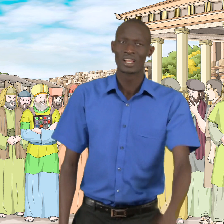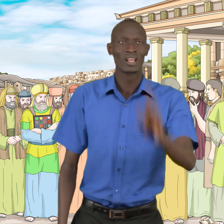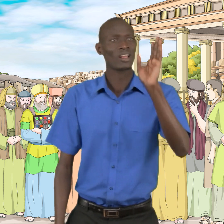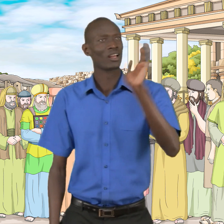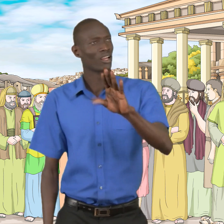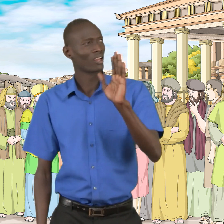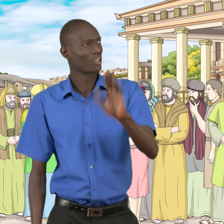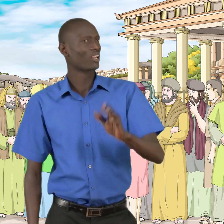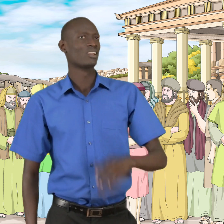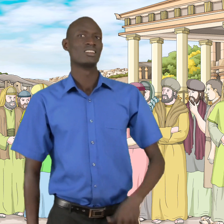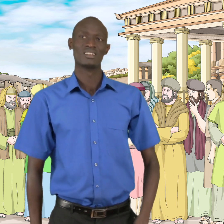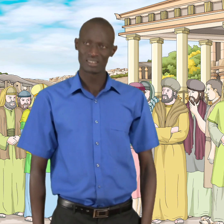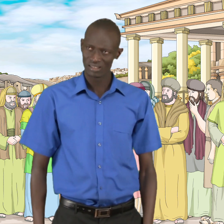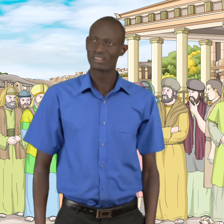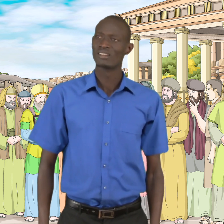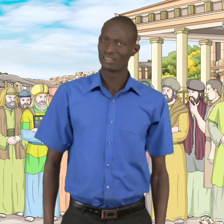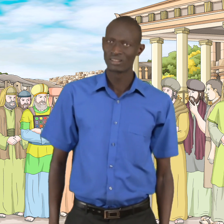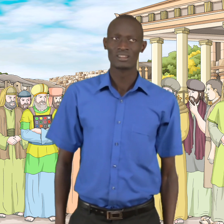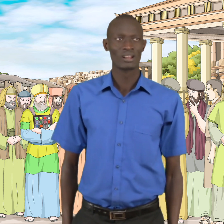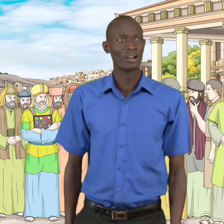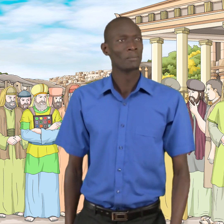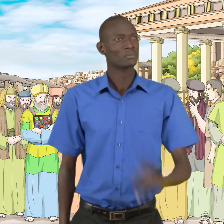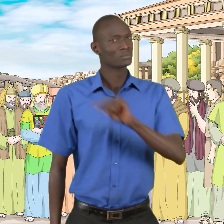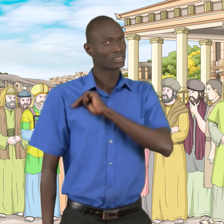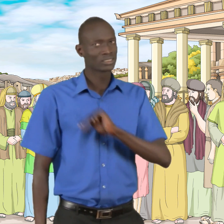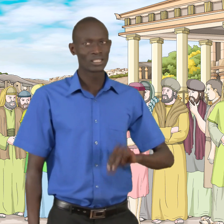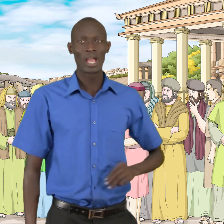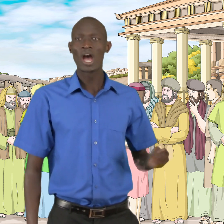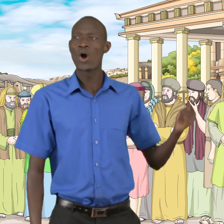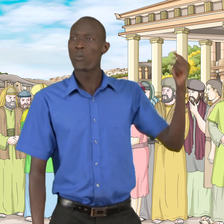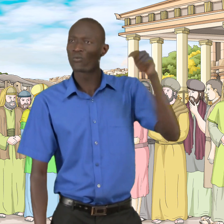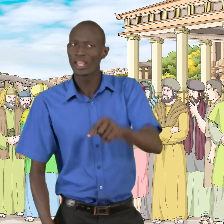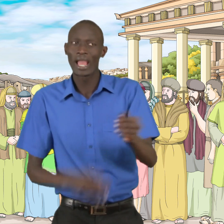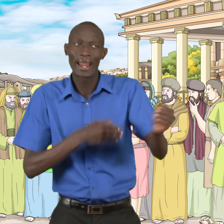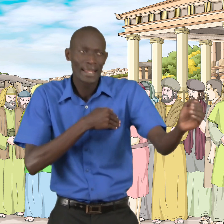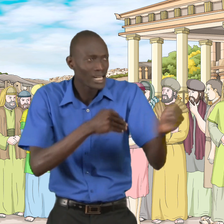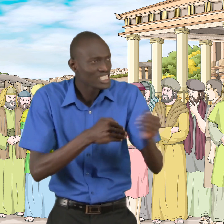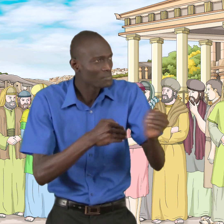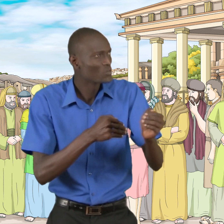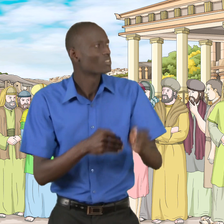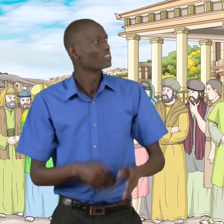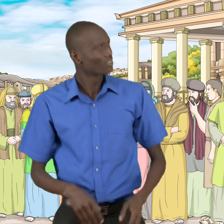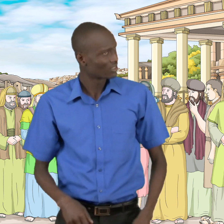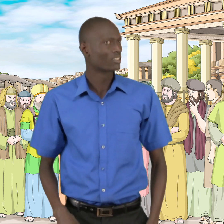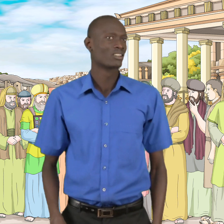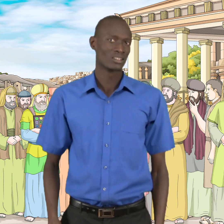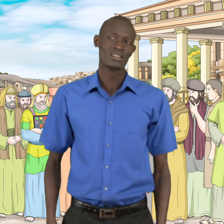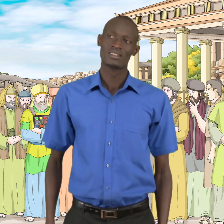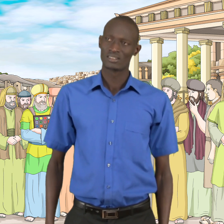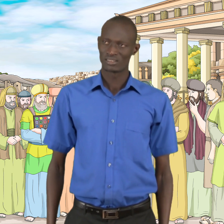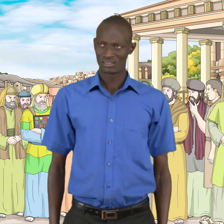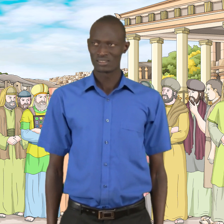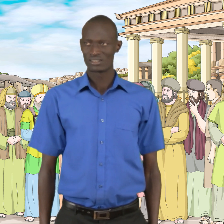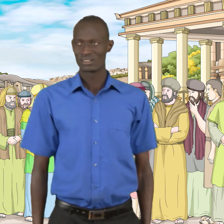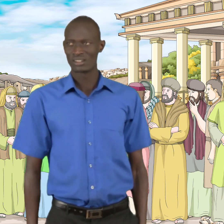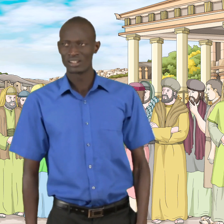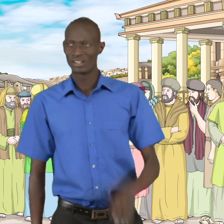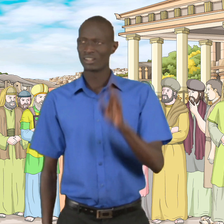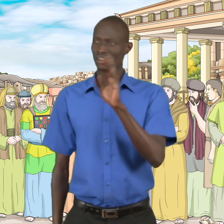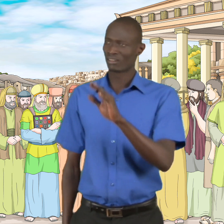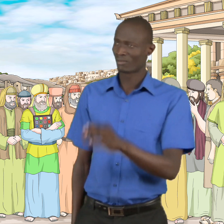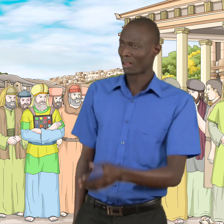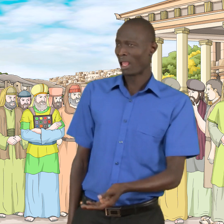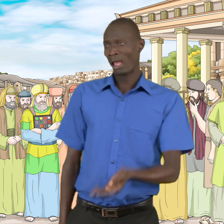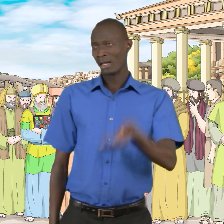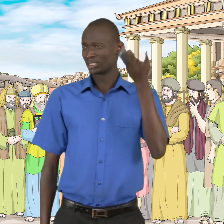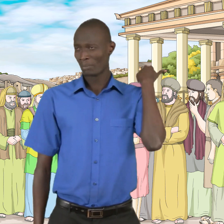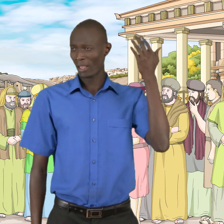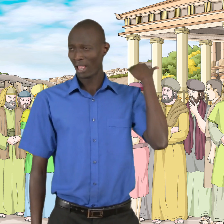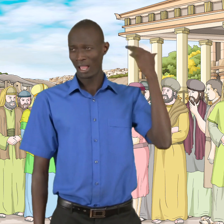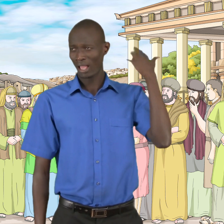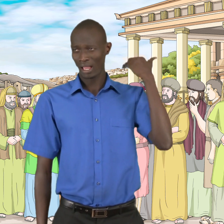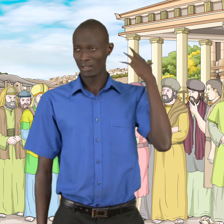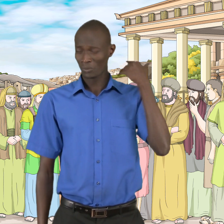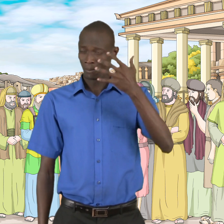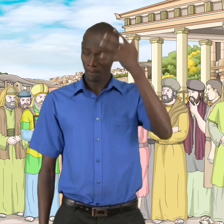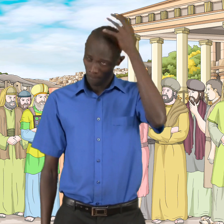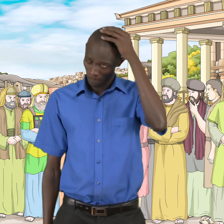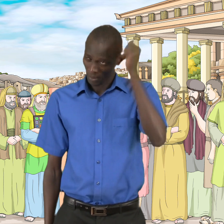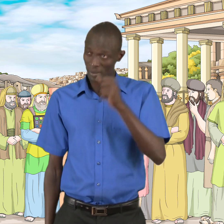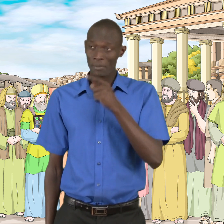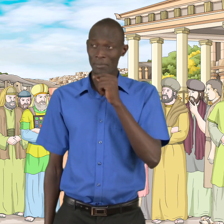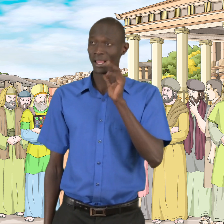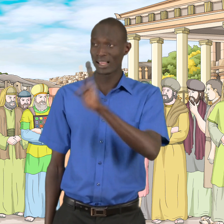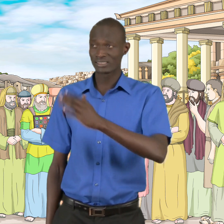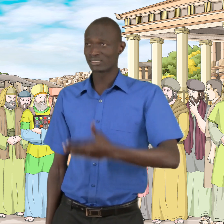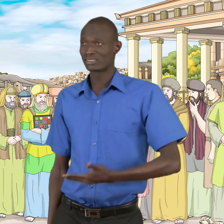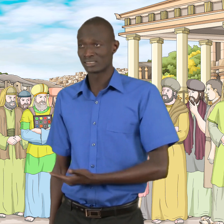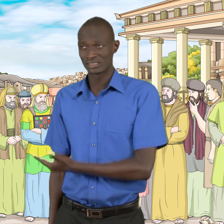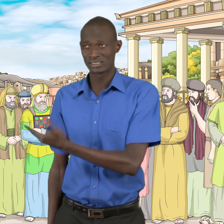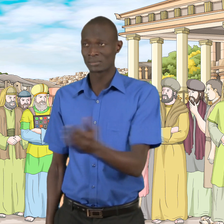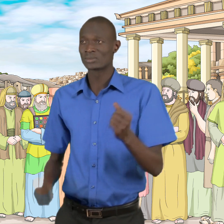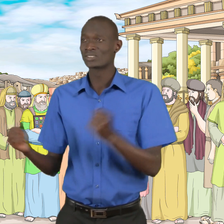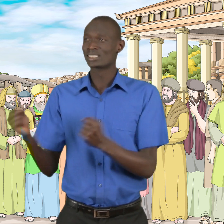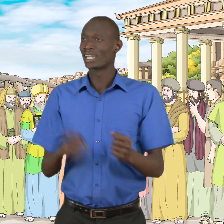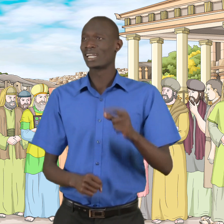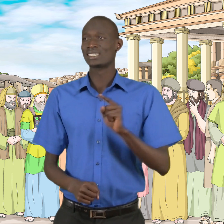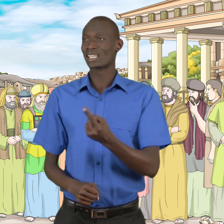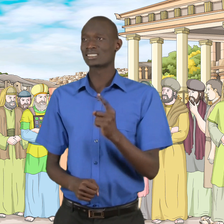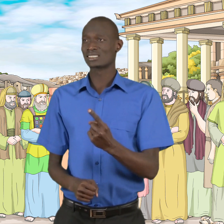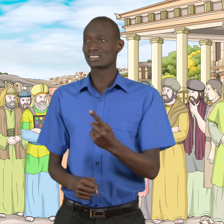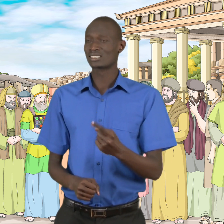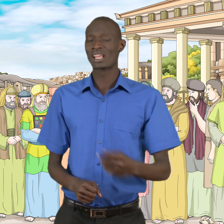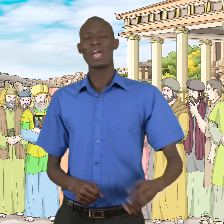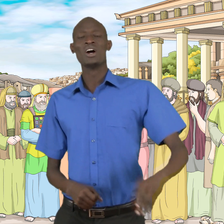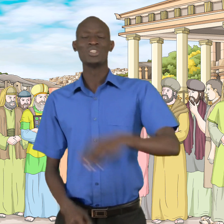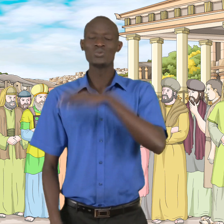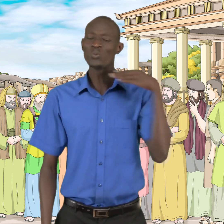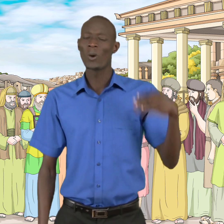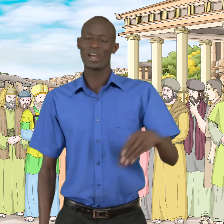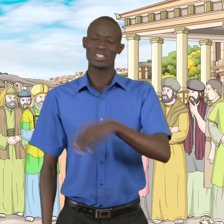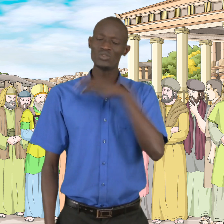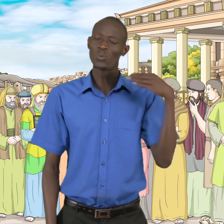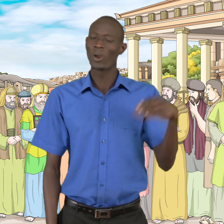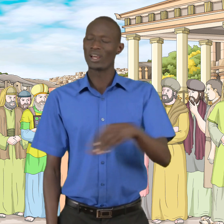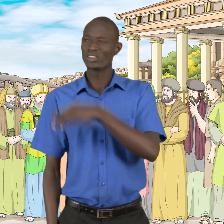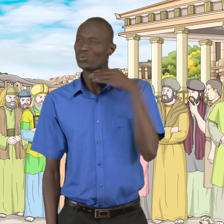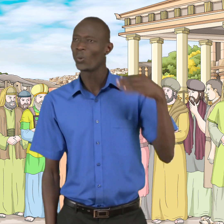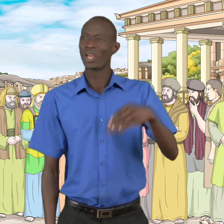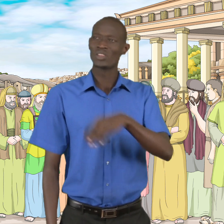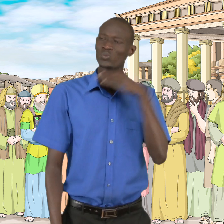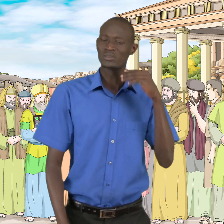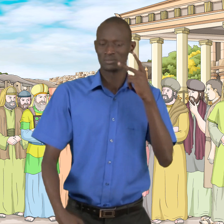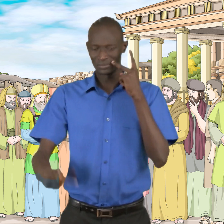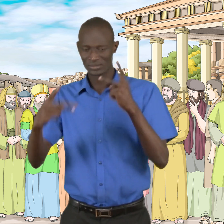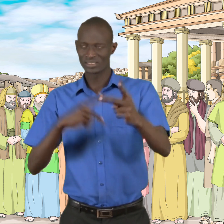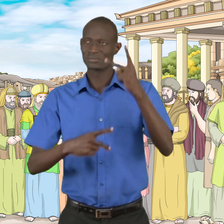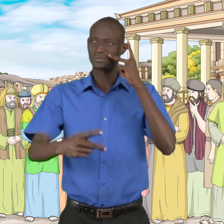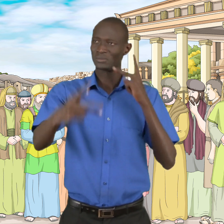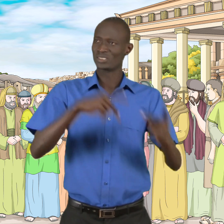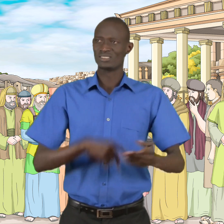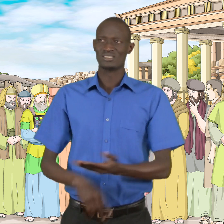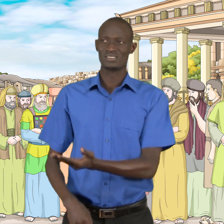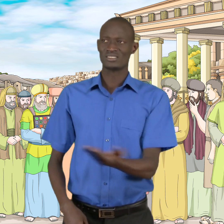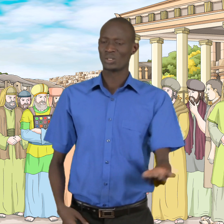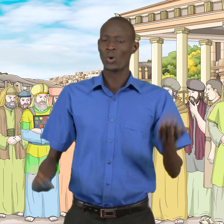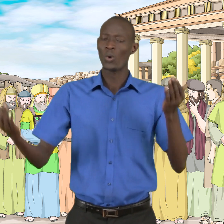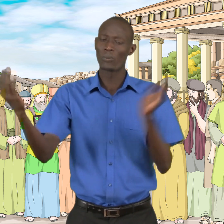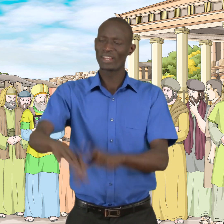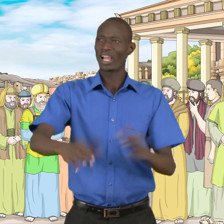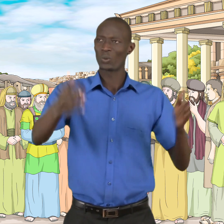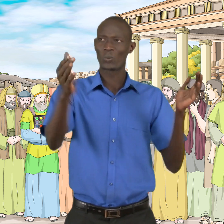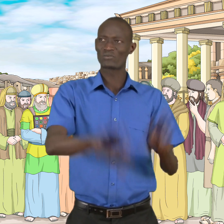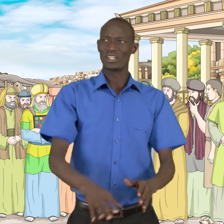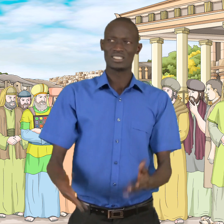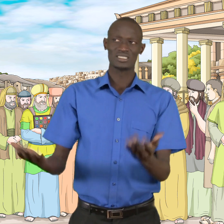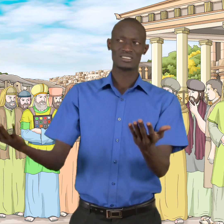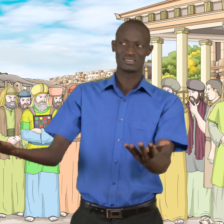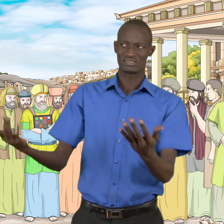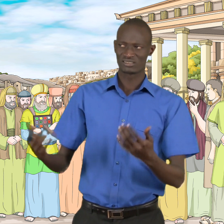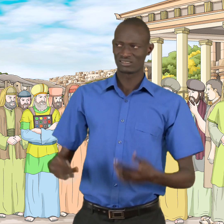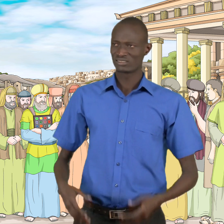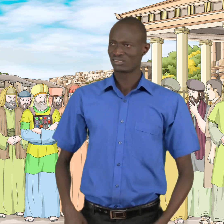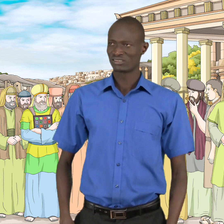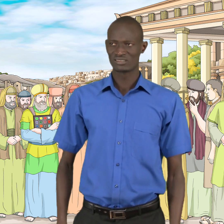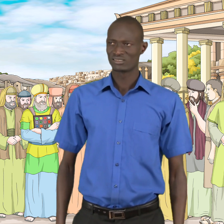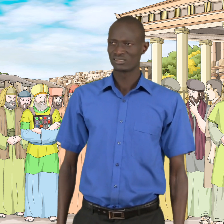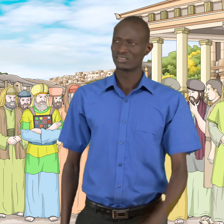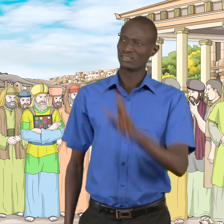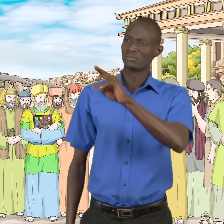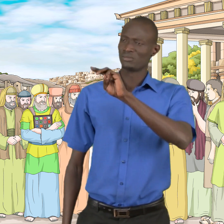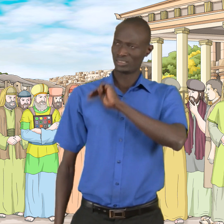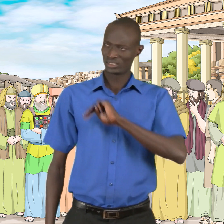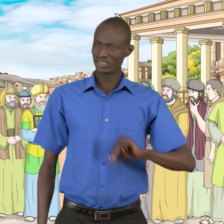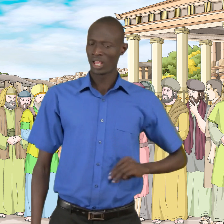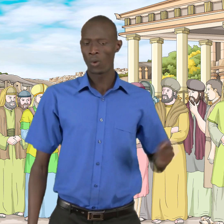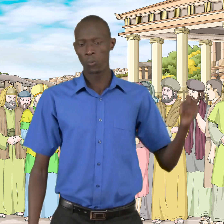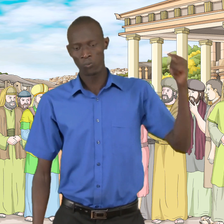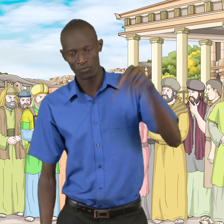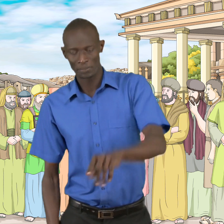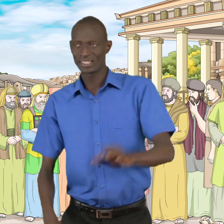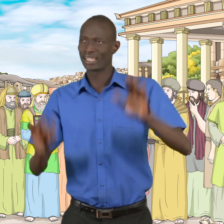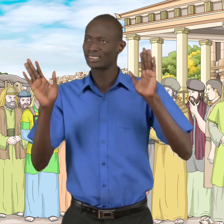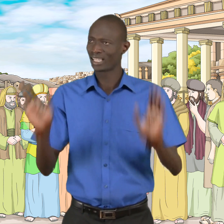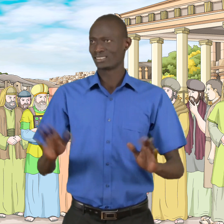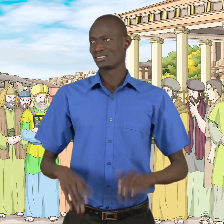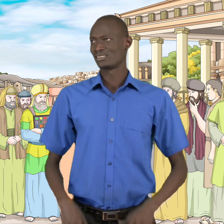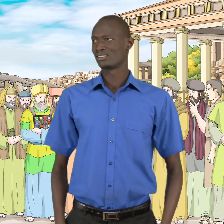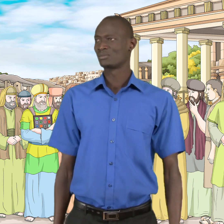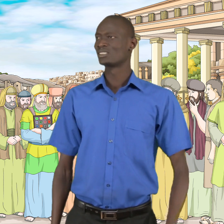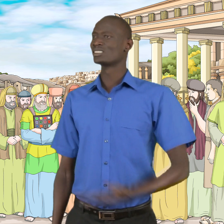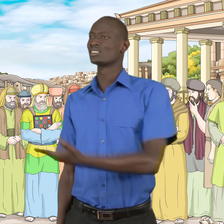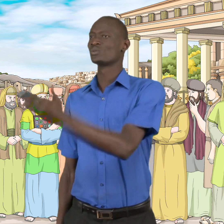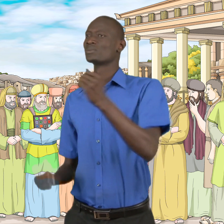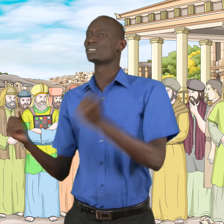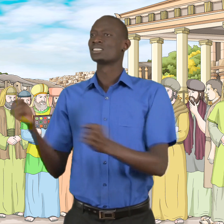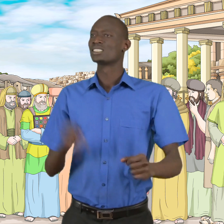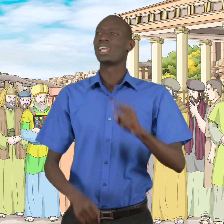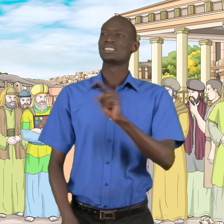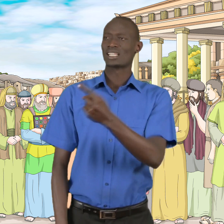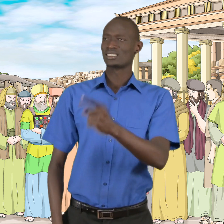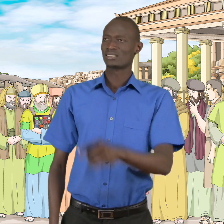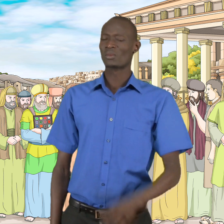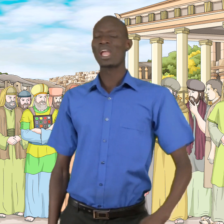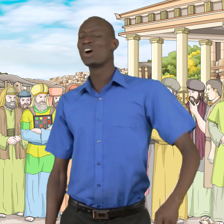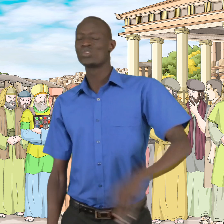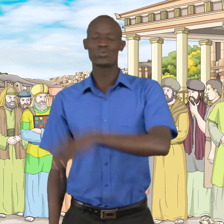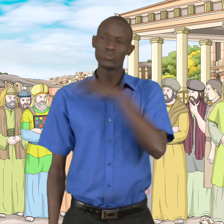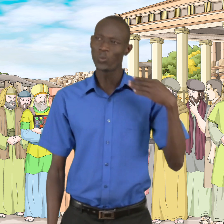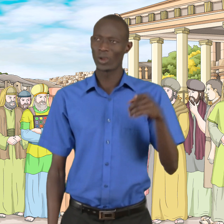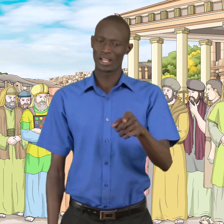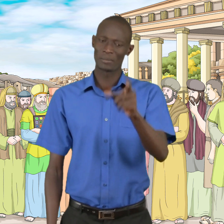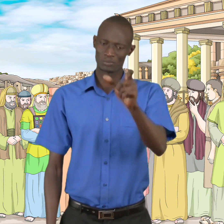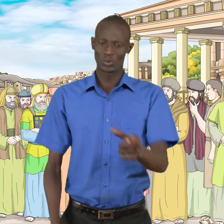They even killed those who foretold the coming of the Righteous One.